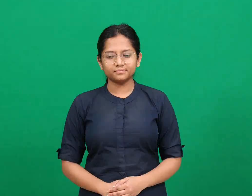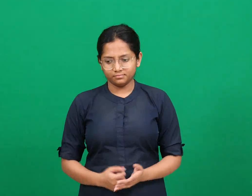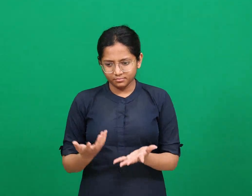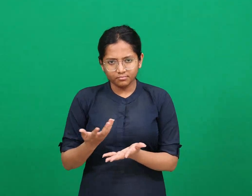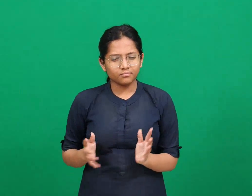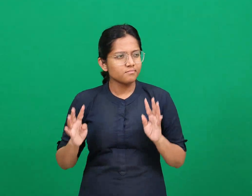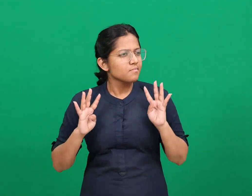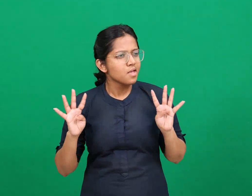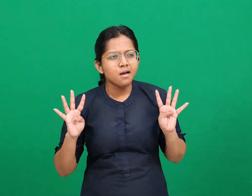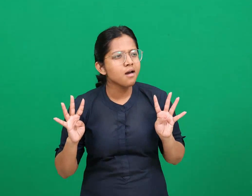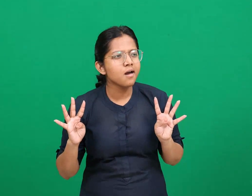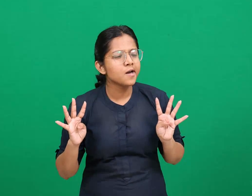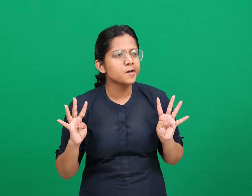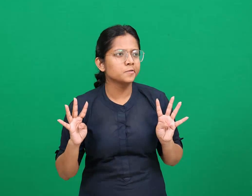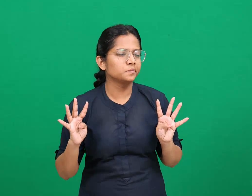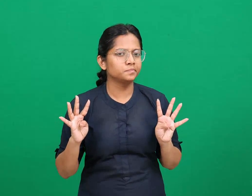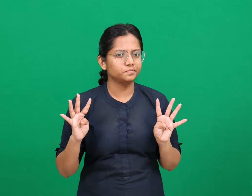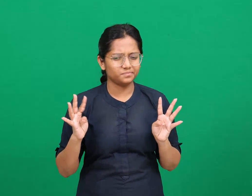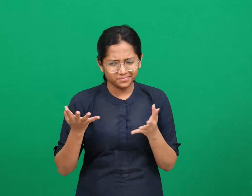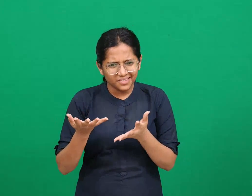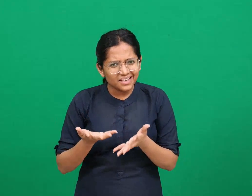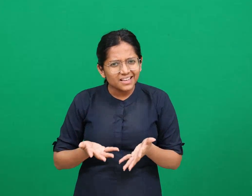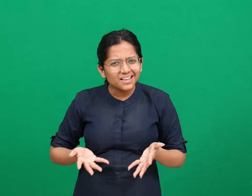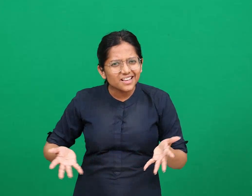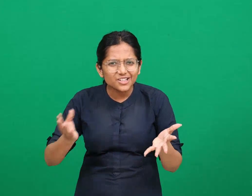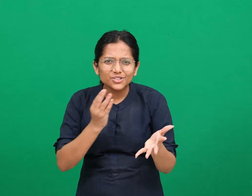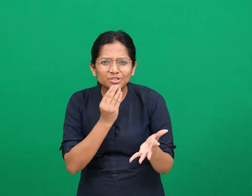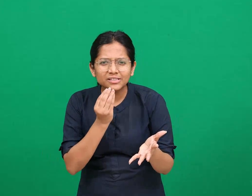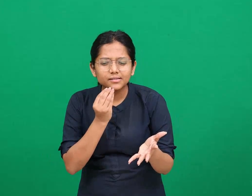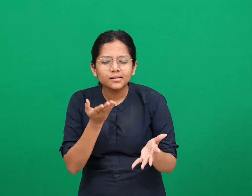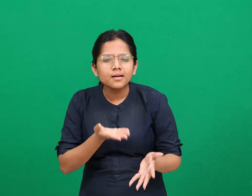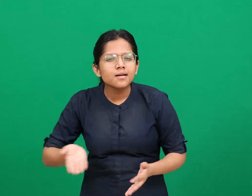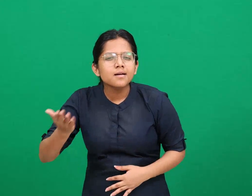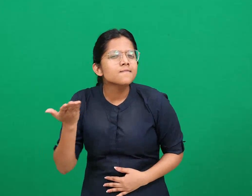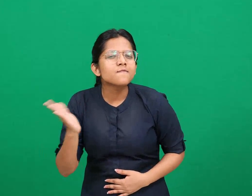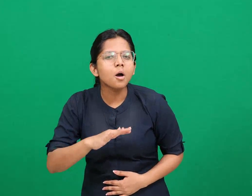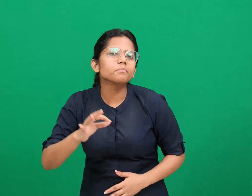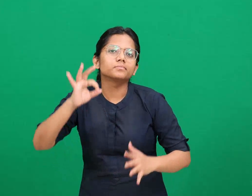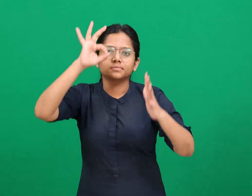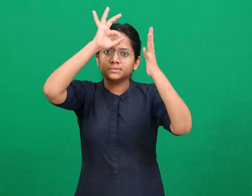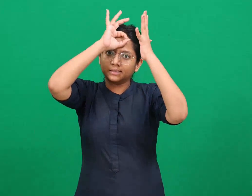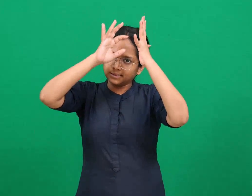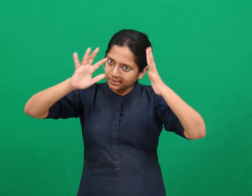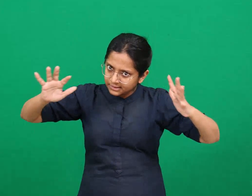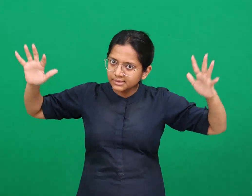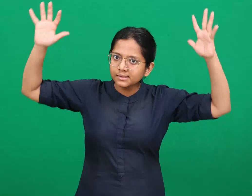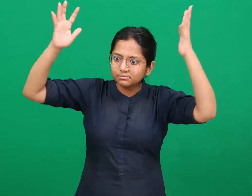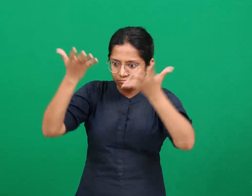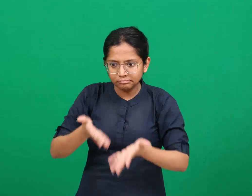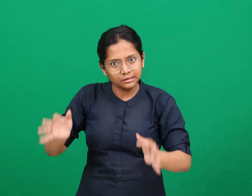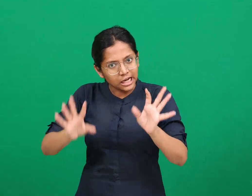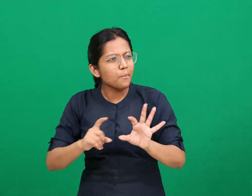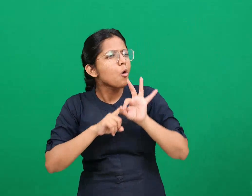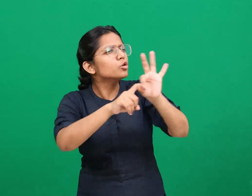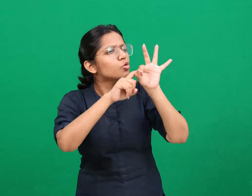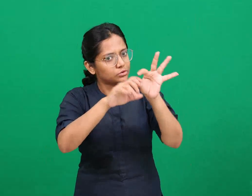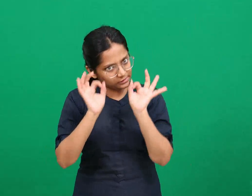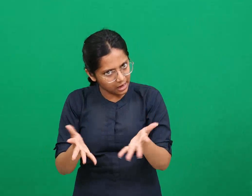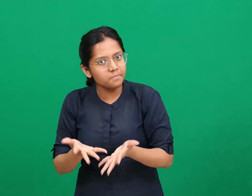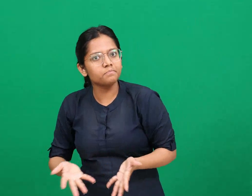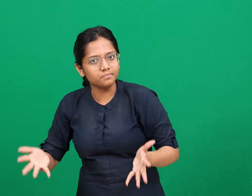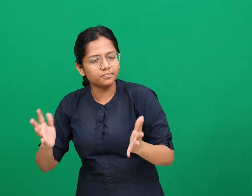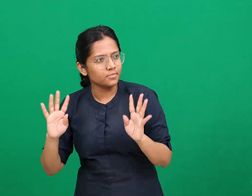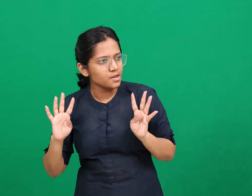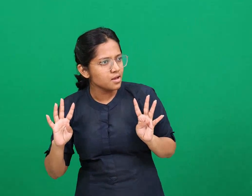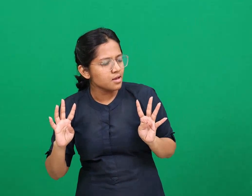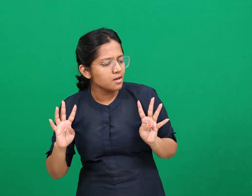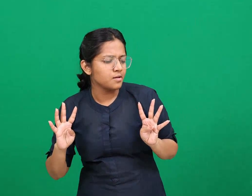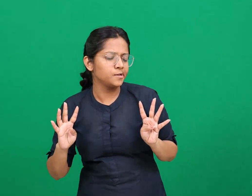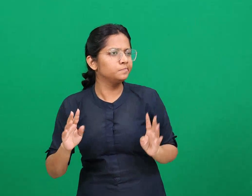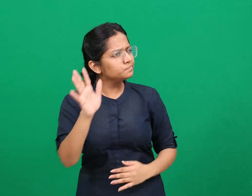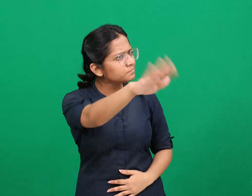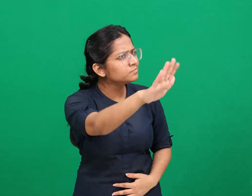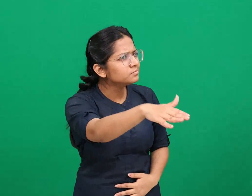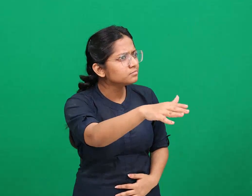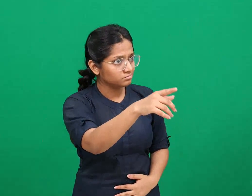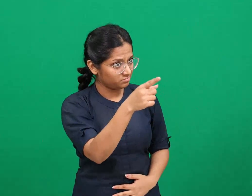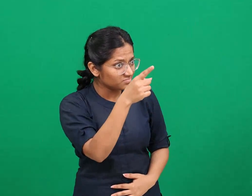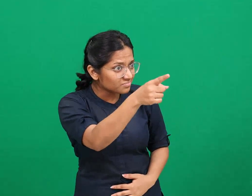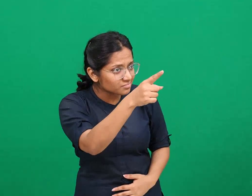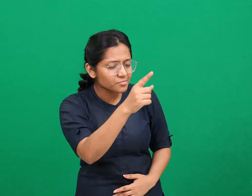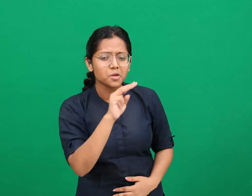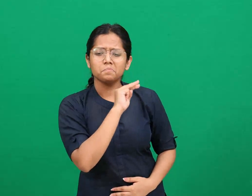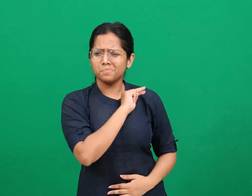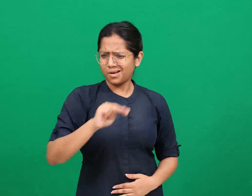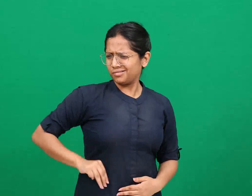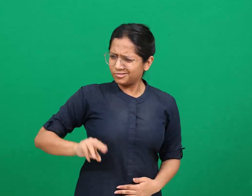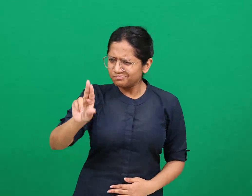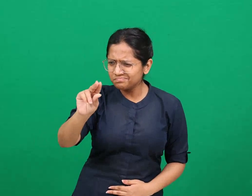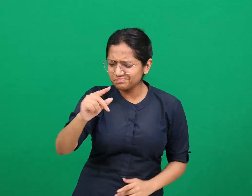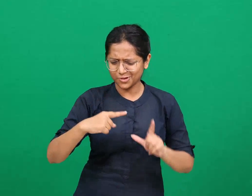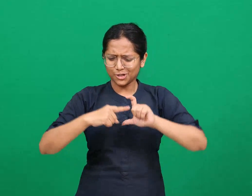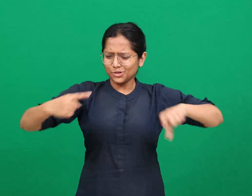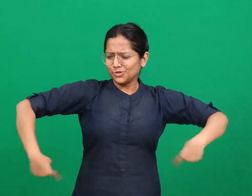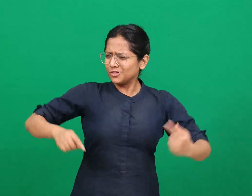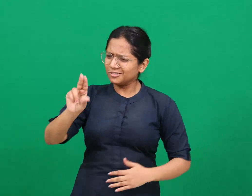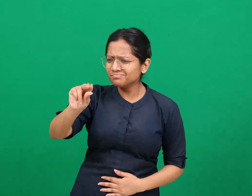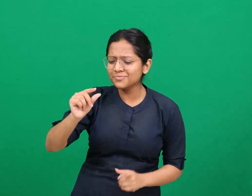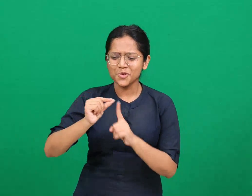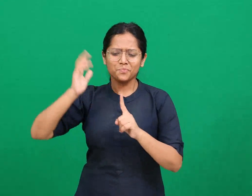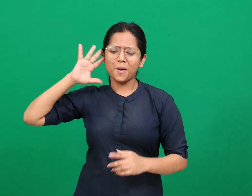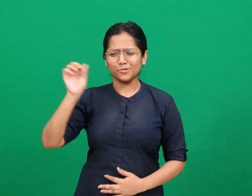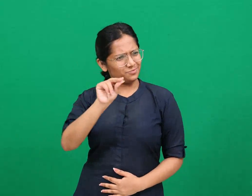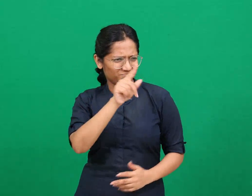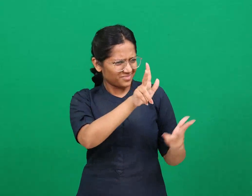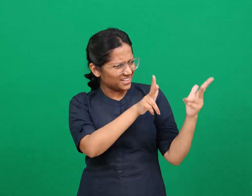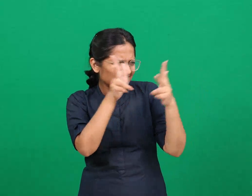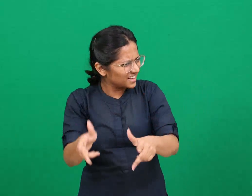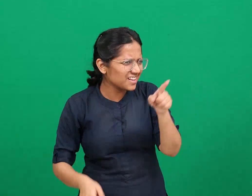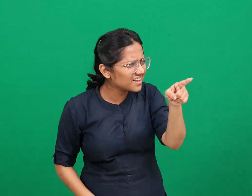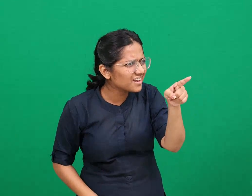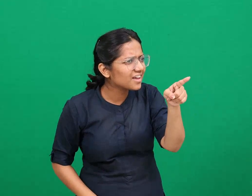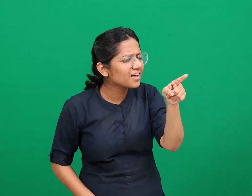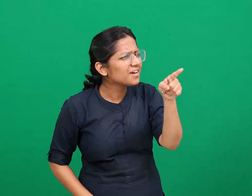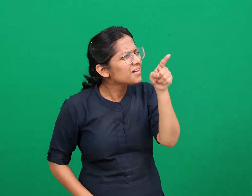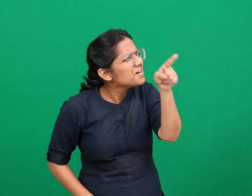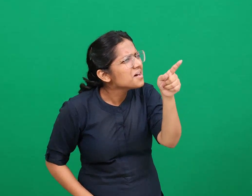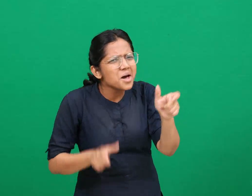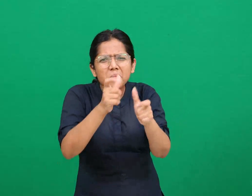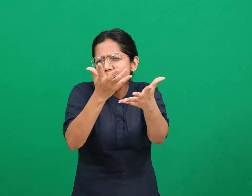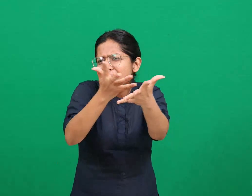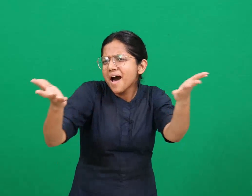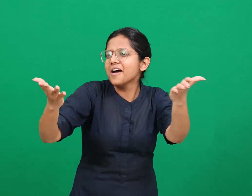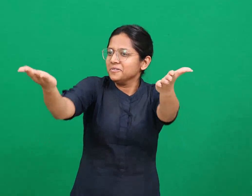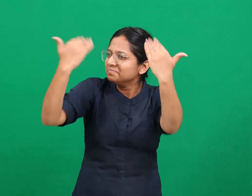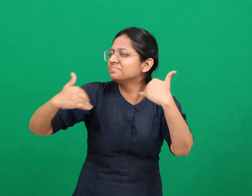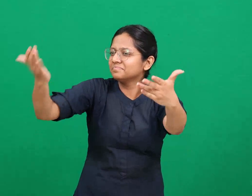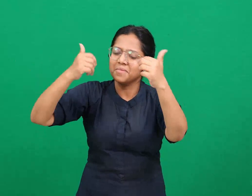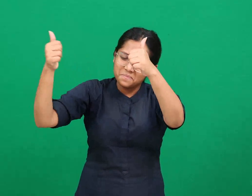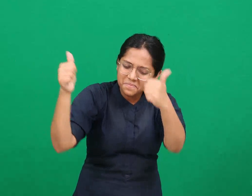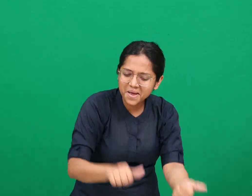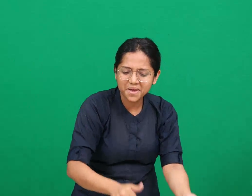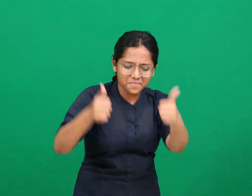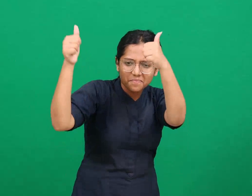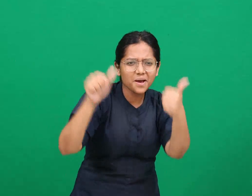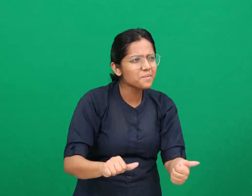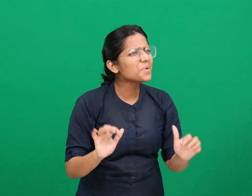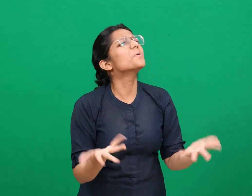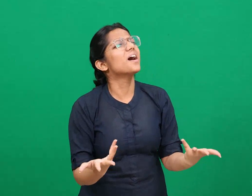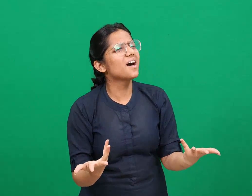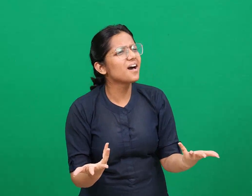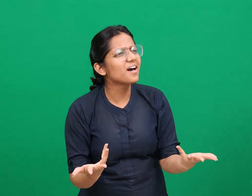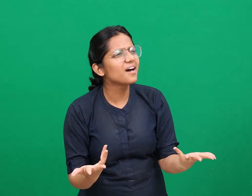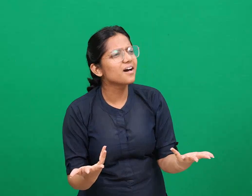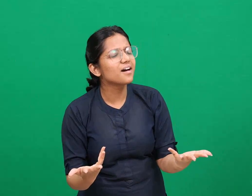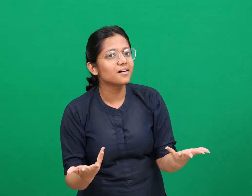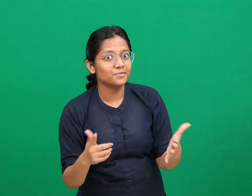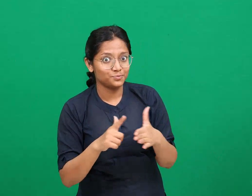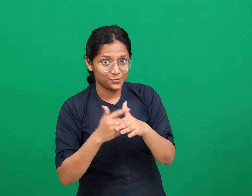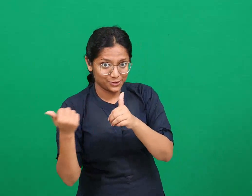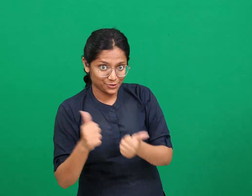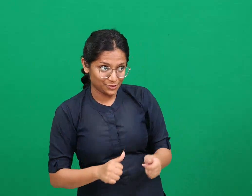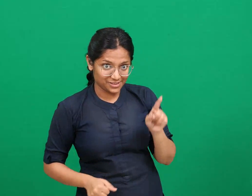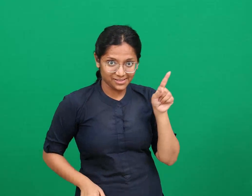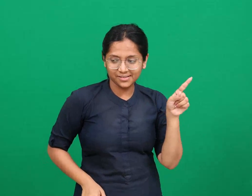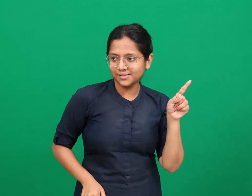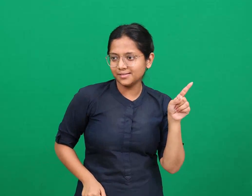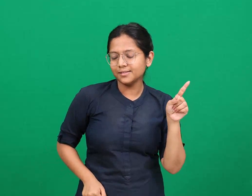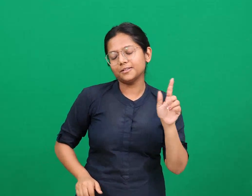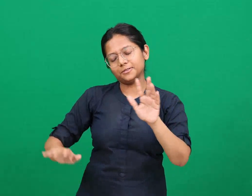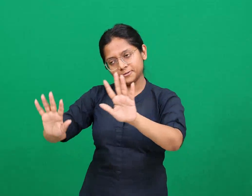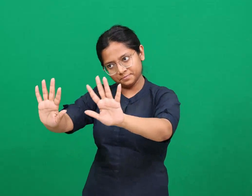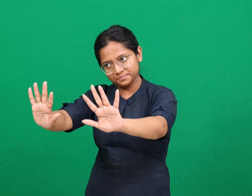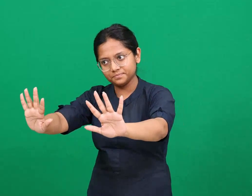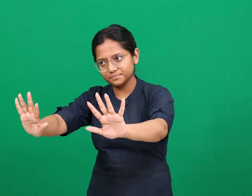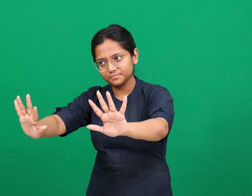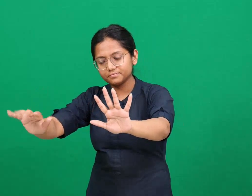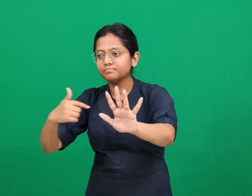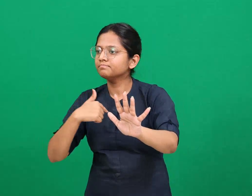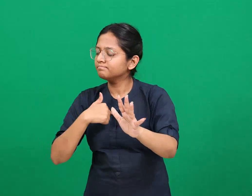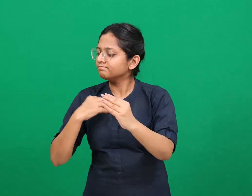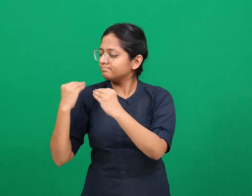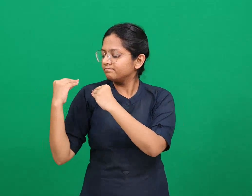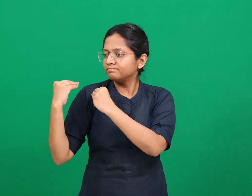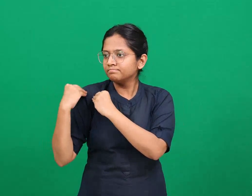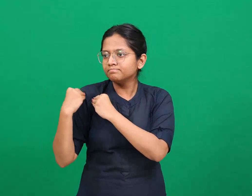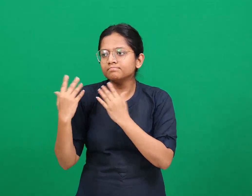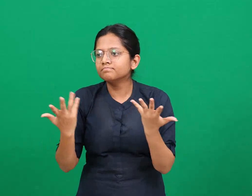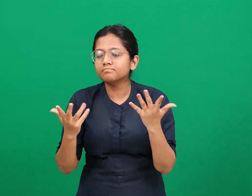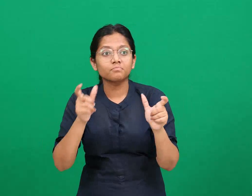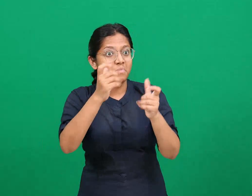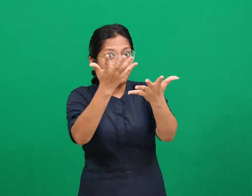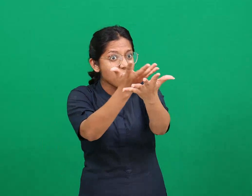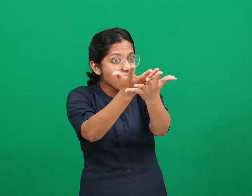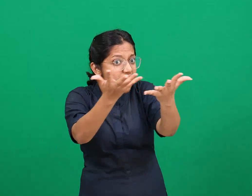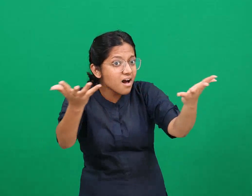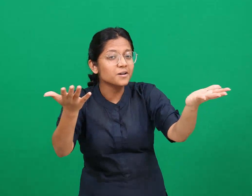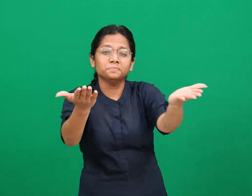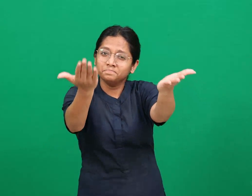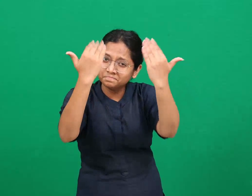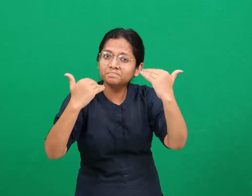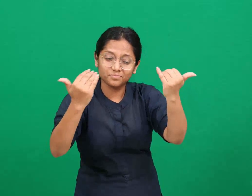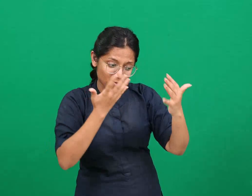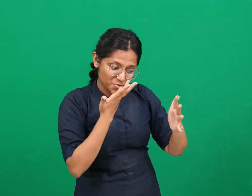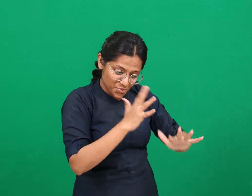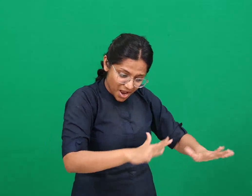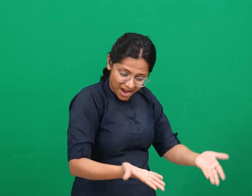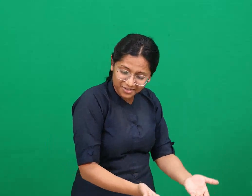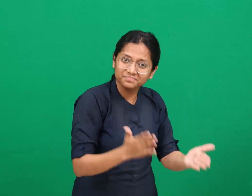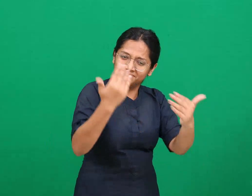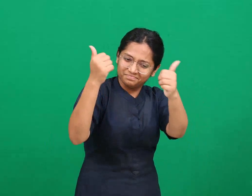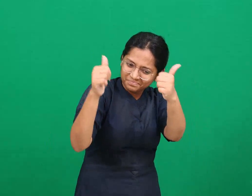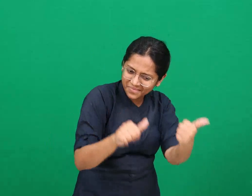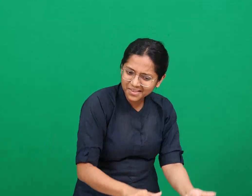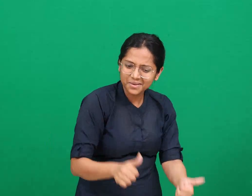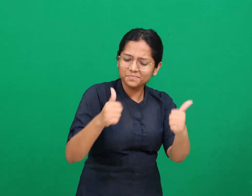Then the Pharisees who had been sent asked him, "Why then do you baptize, if you are not the Christ, nor Elijah, nor the Prophet?"